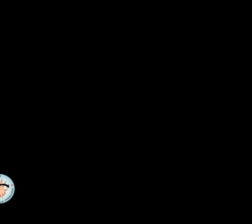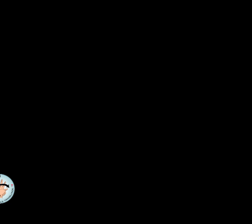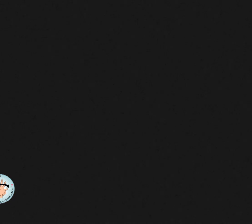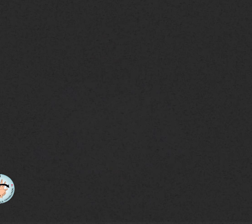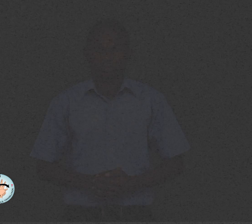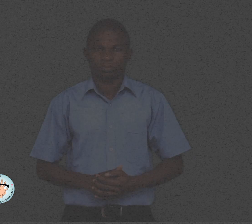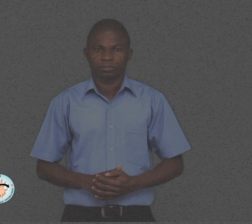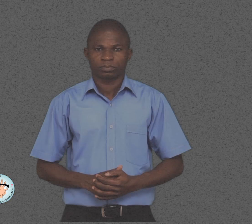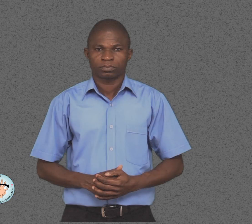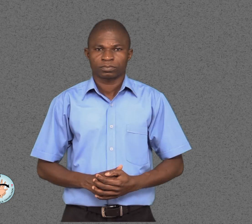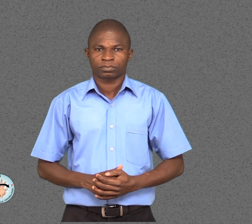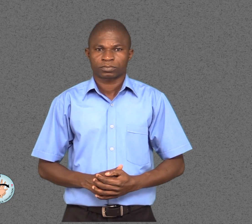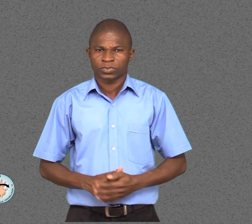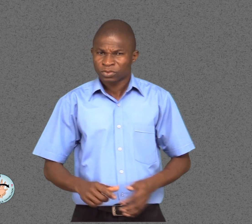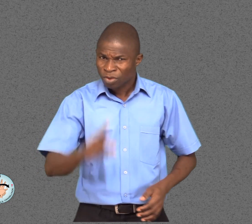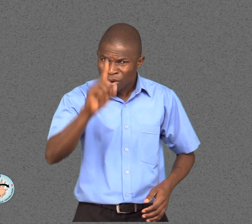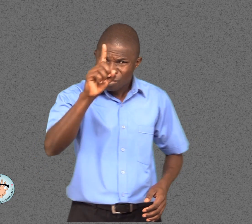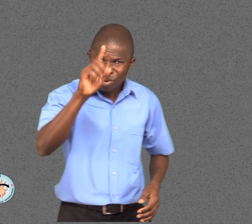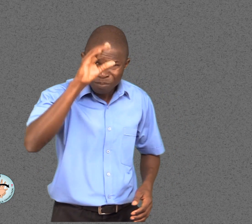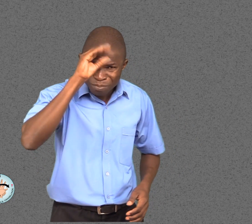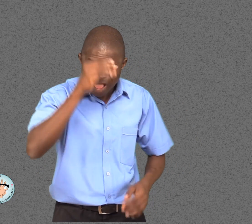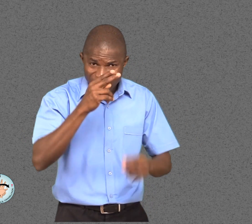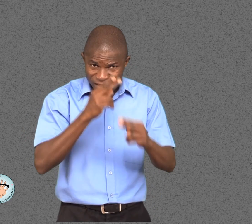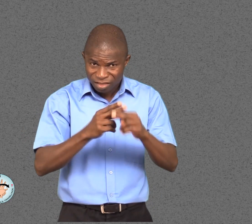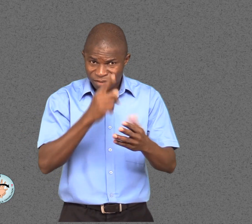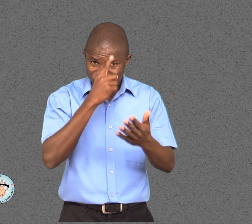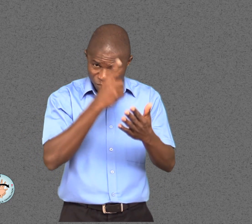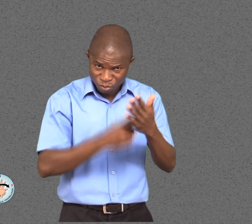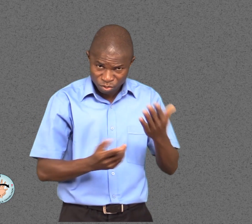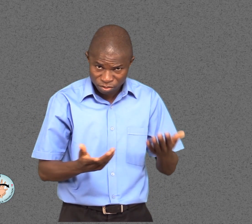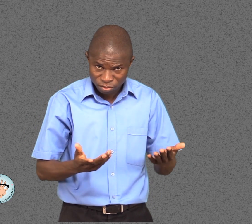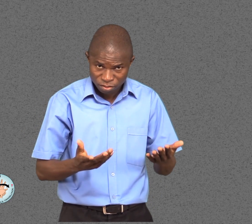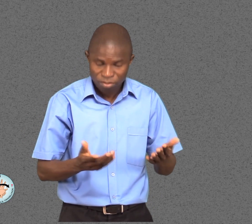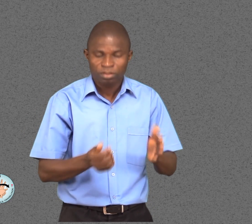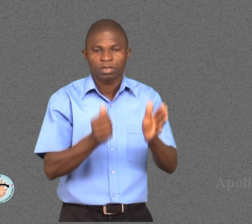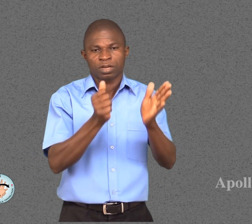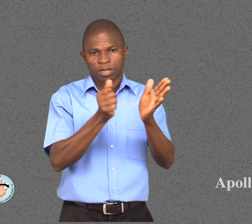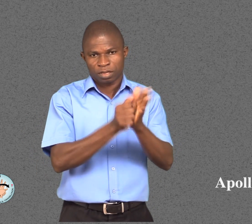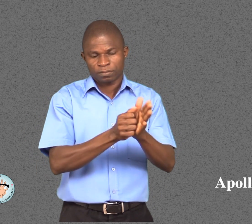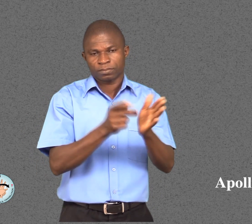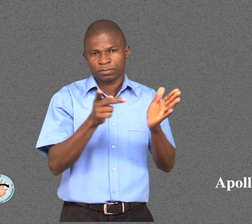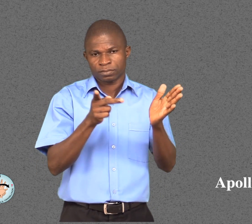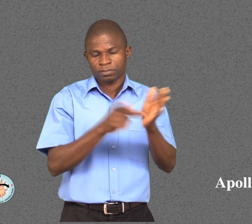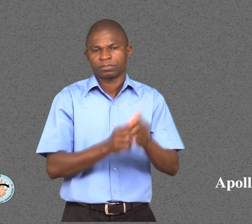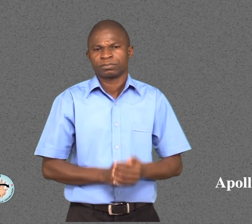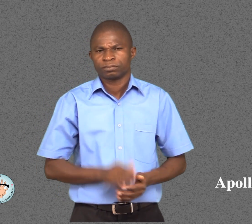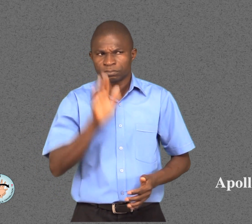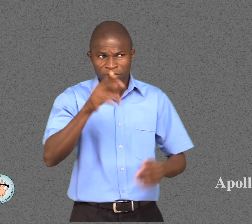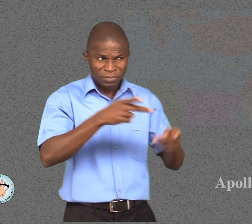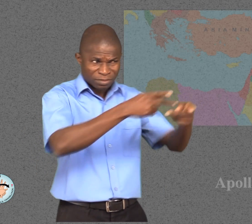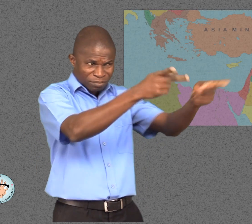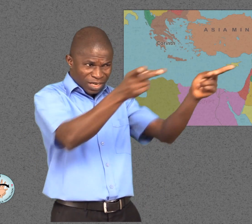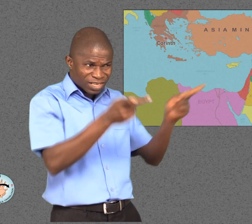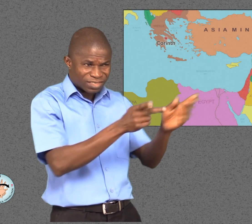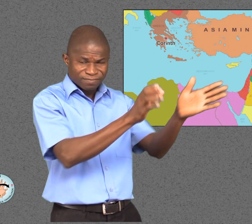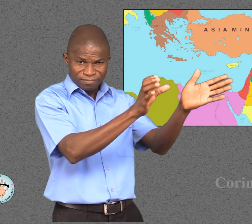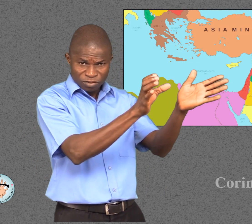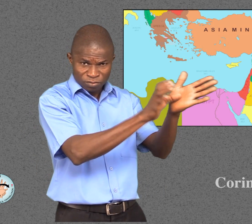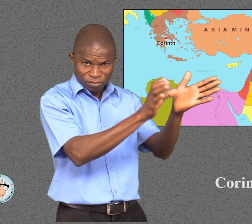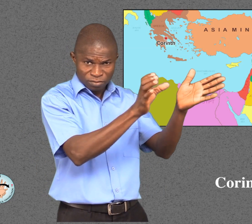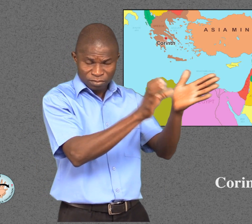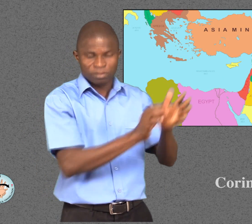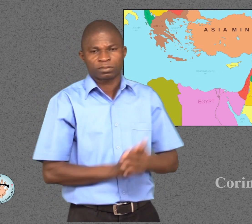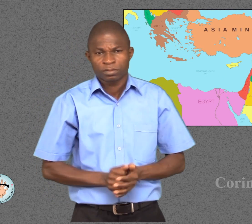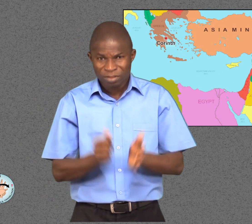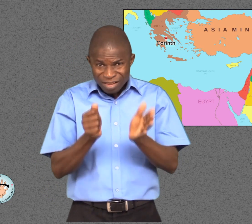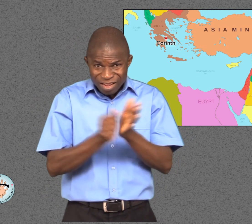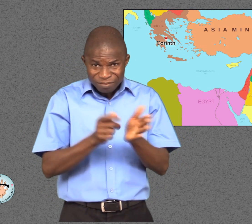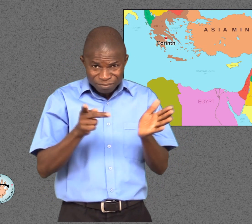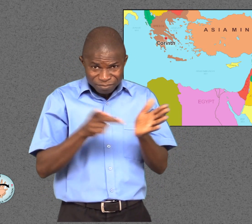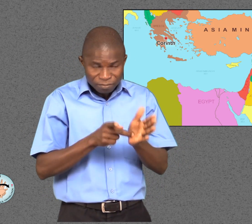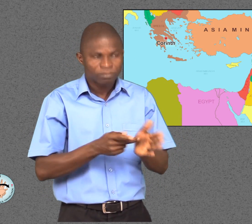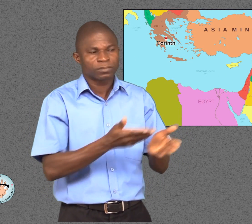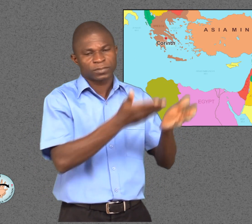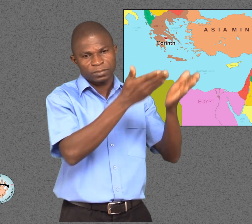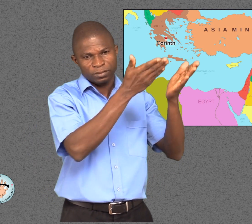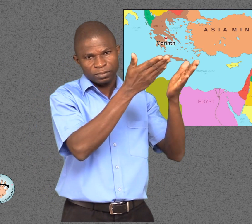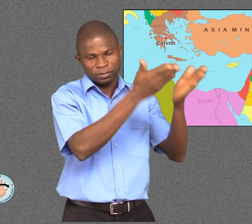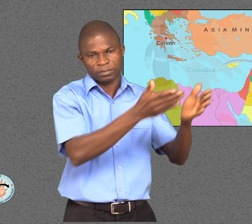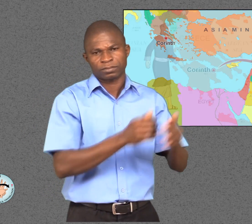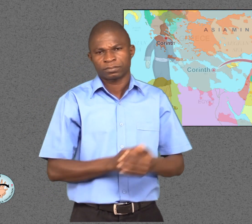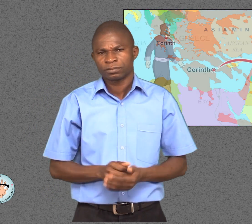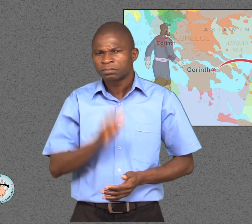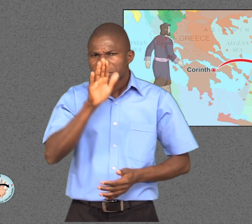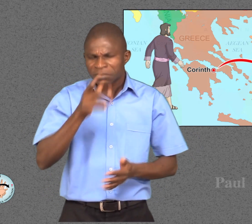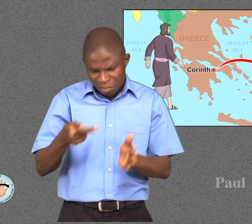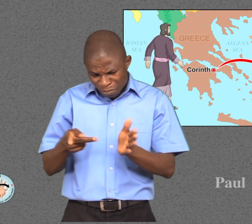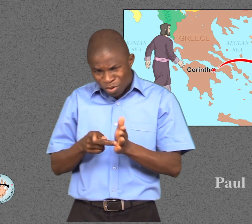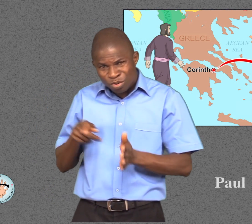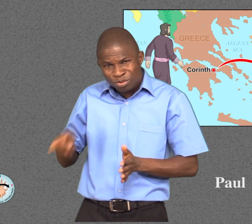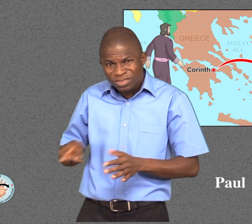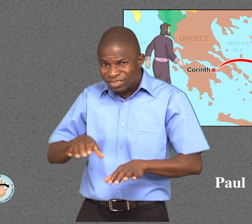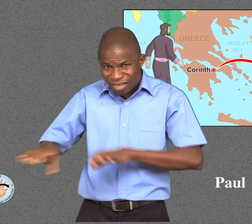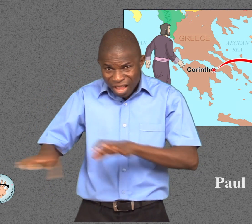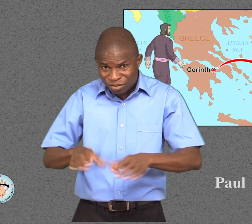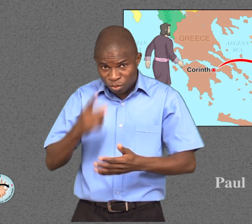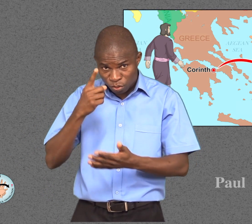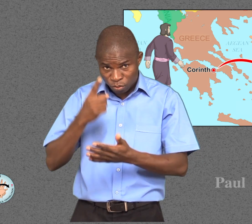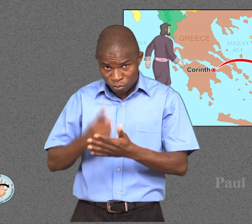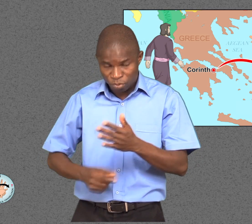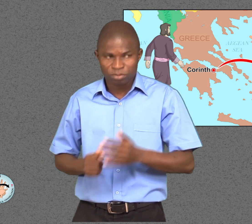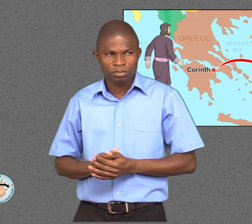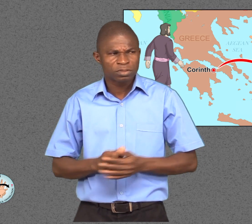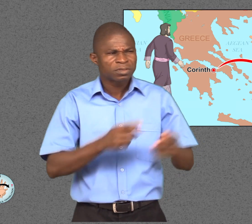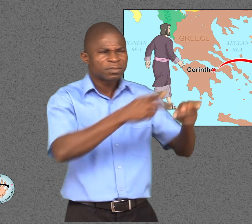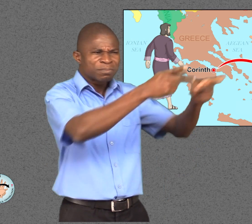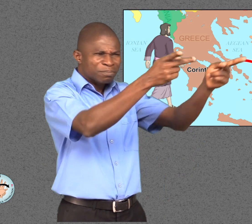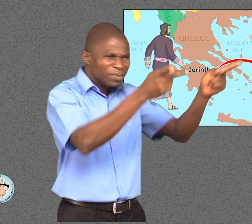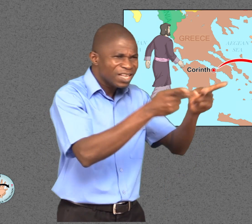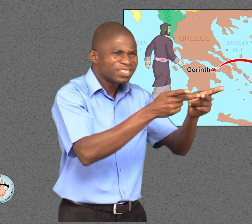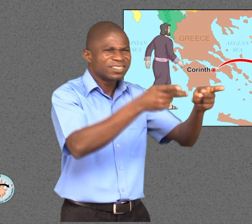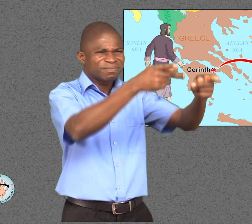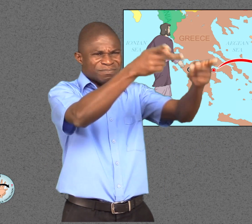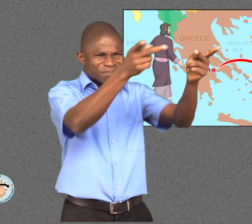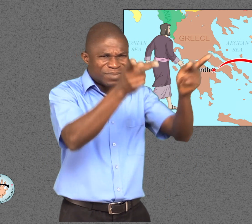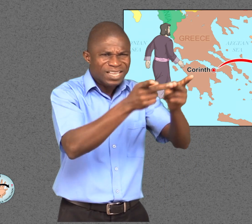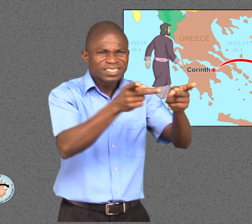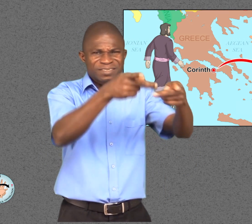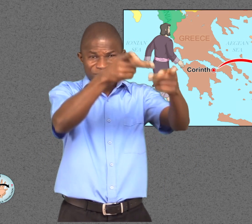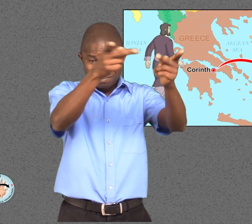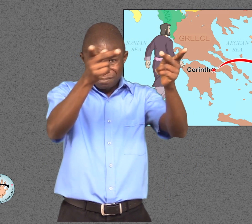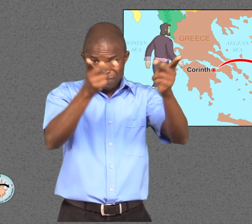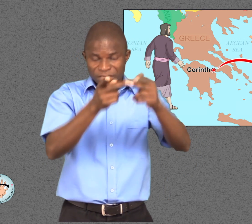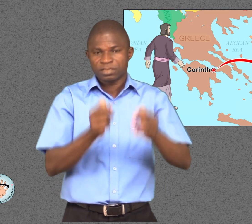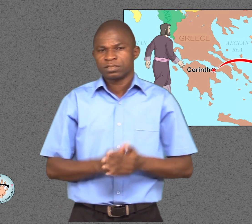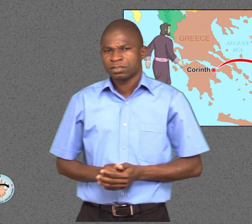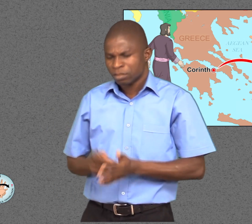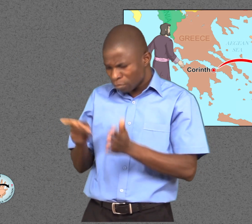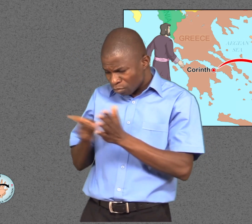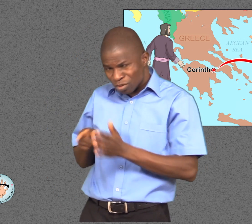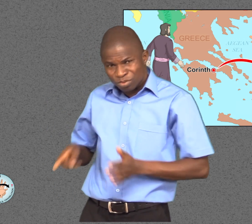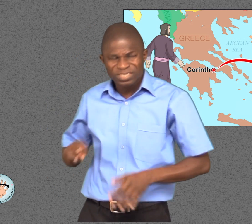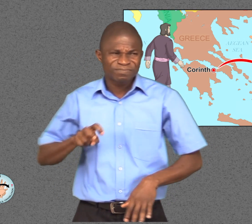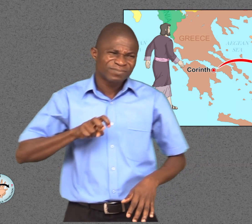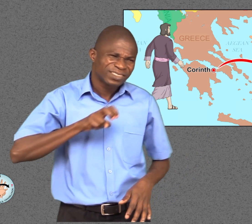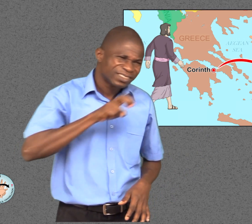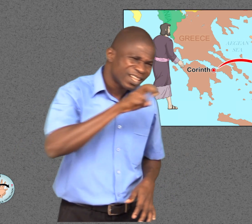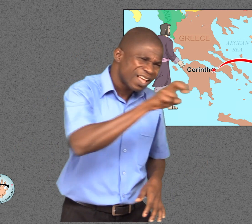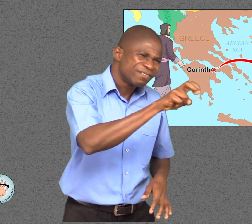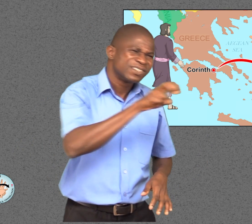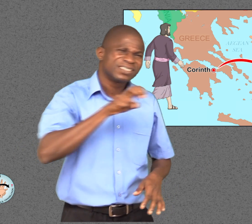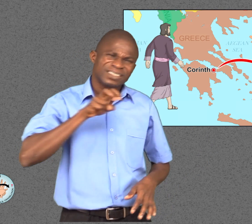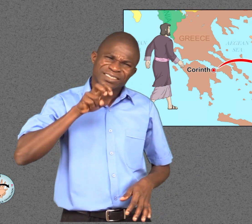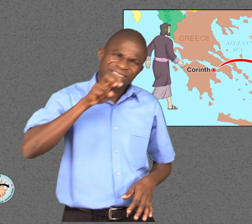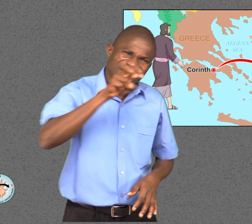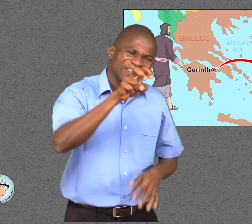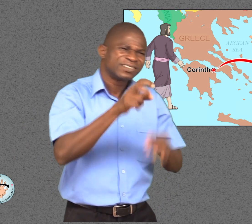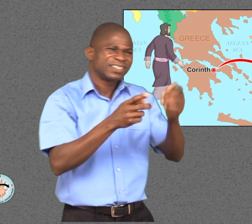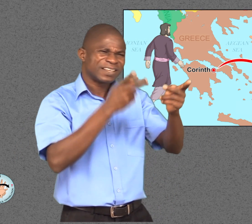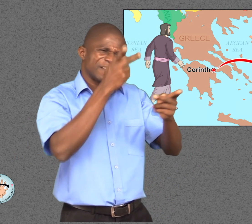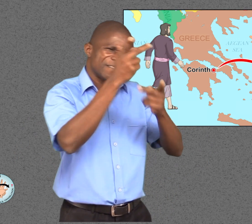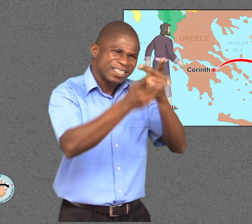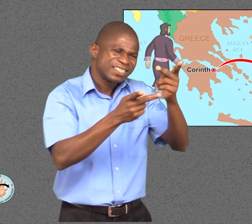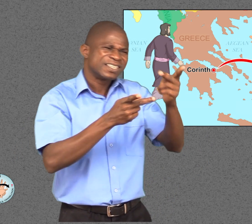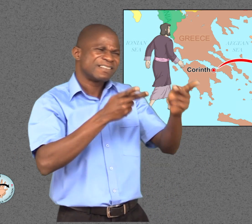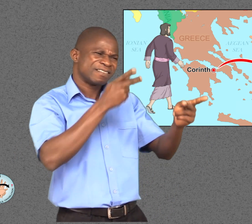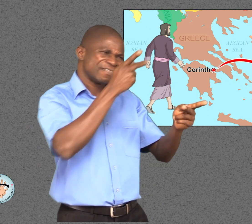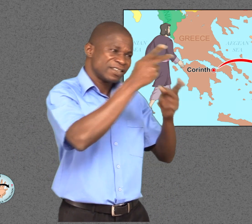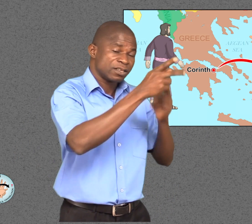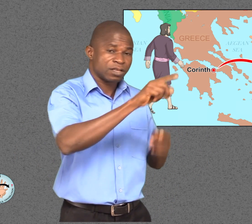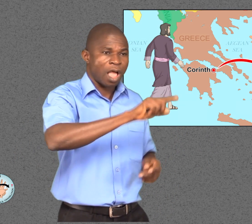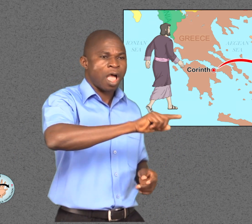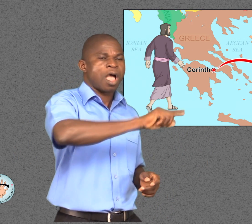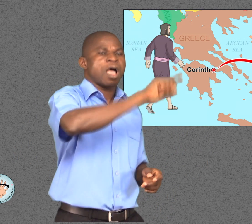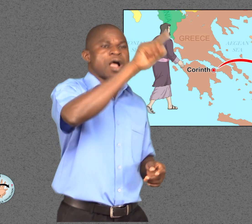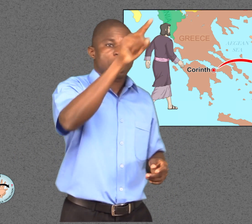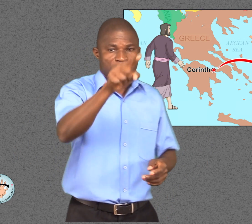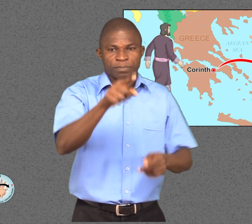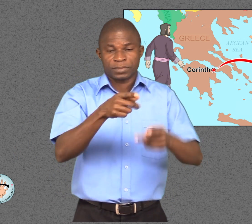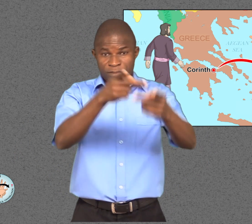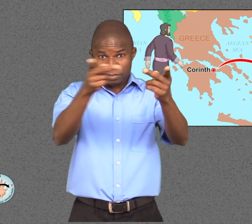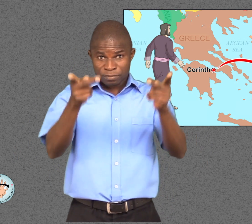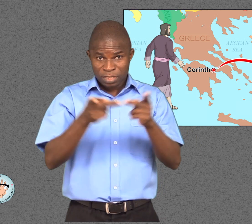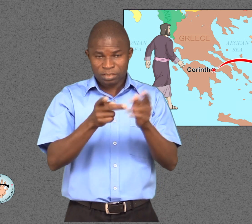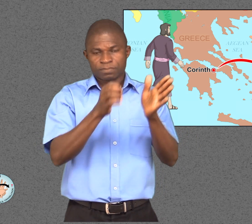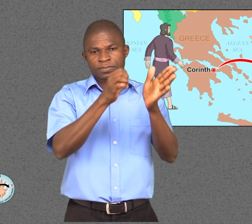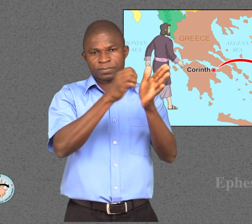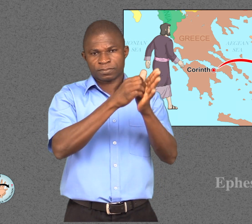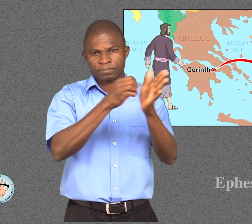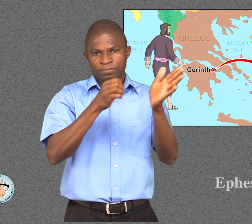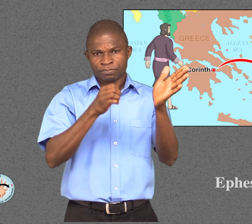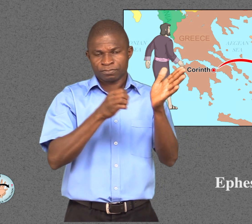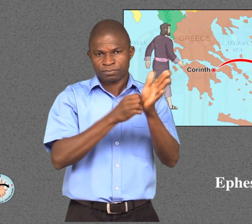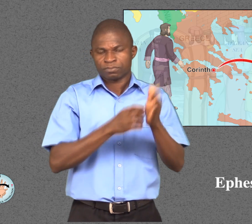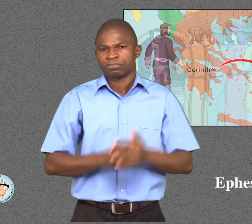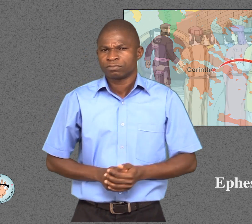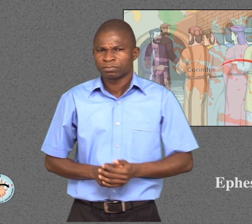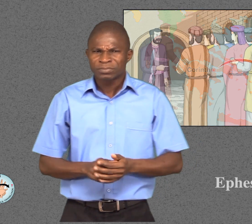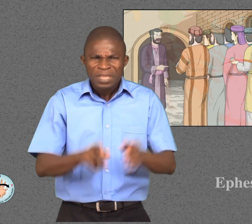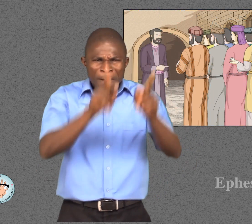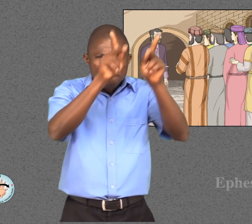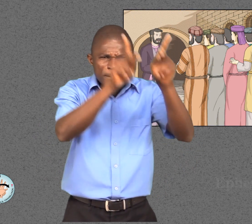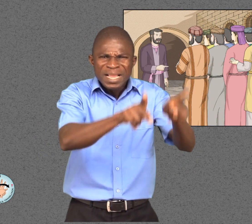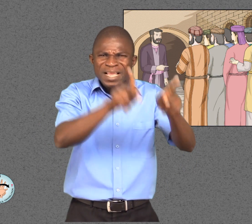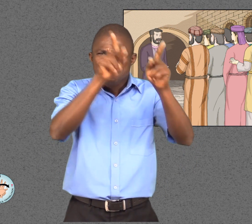While Apollos was at Corinth, Paul passed through the interior and came to Ephesus.